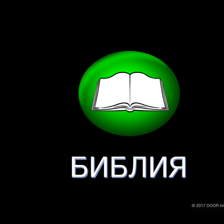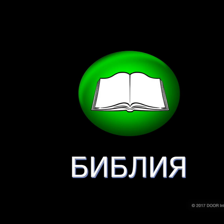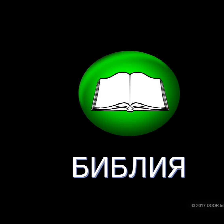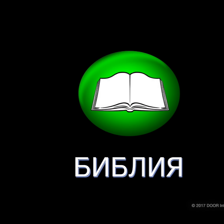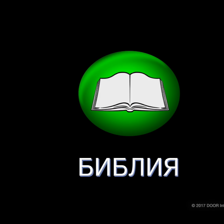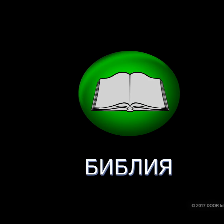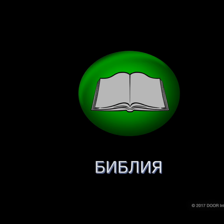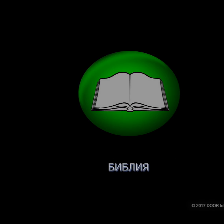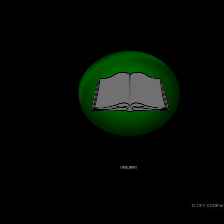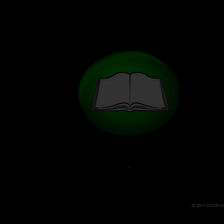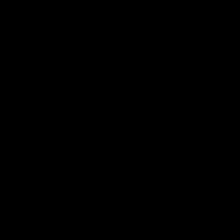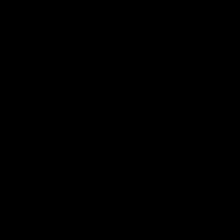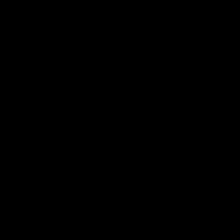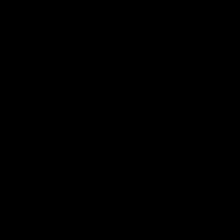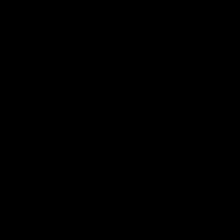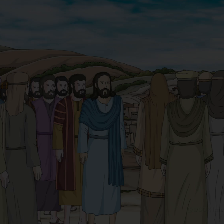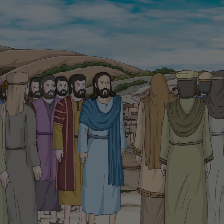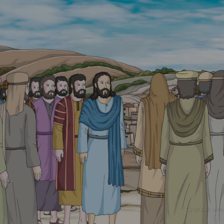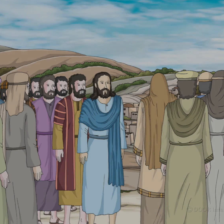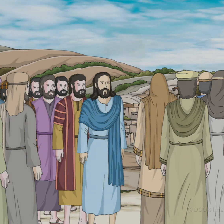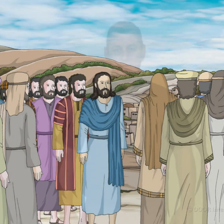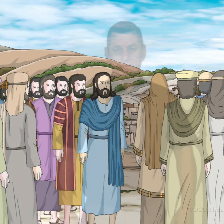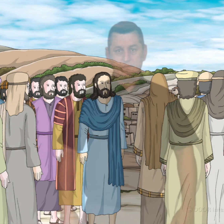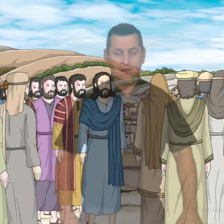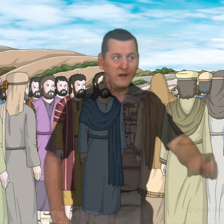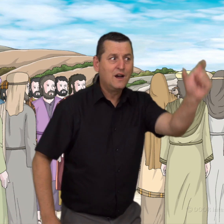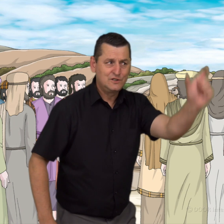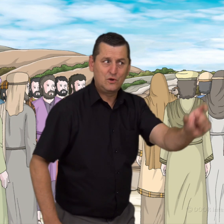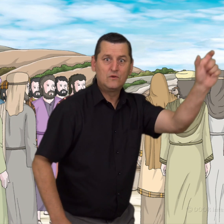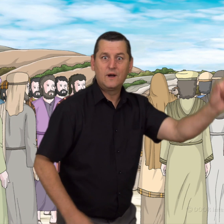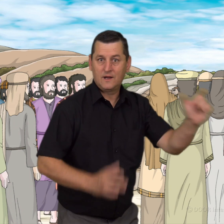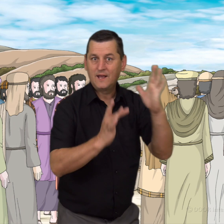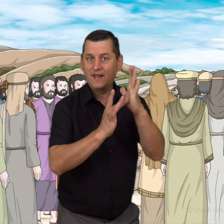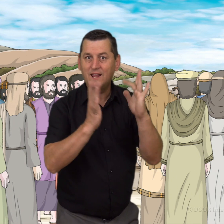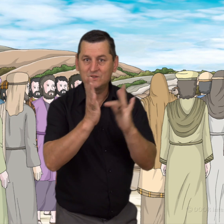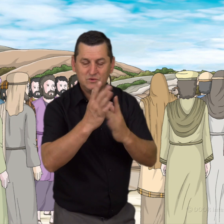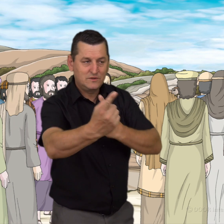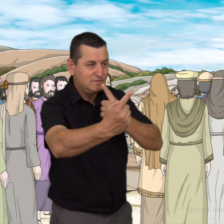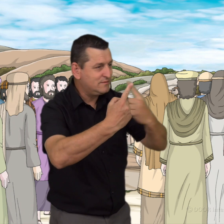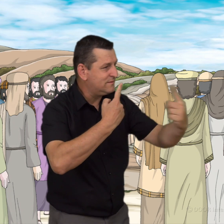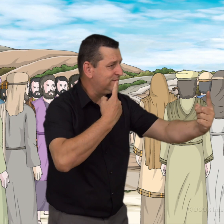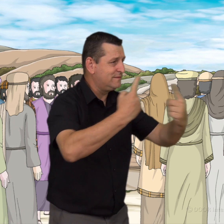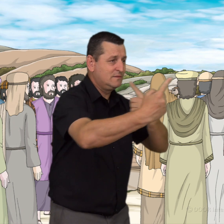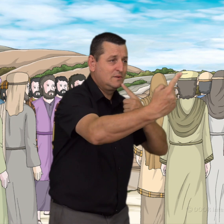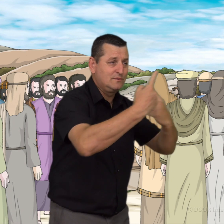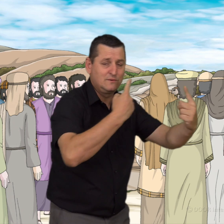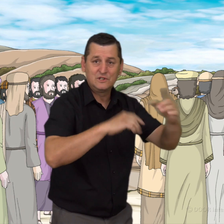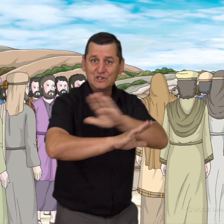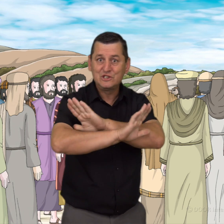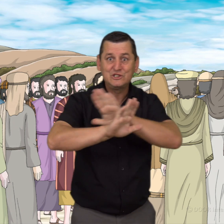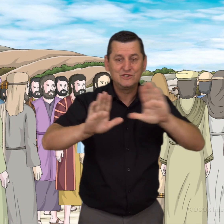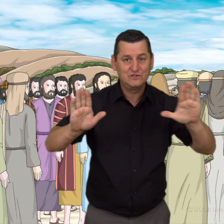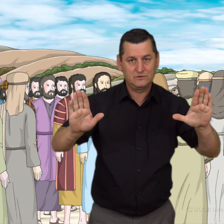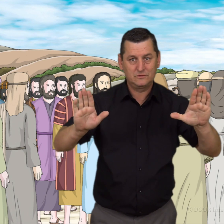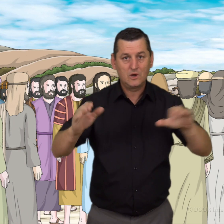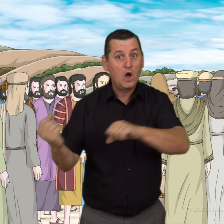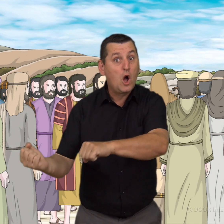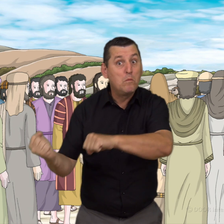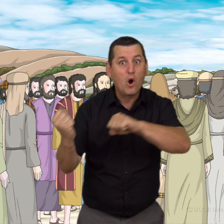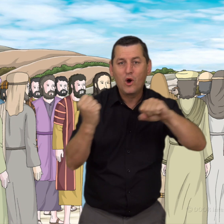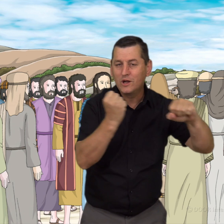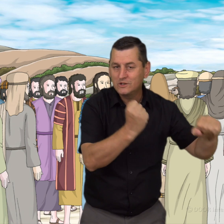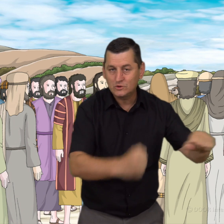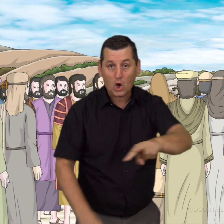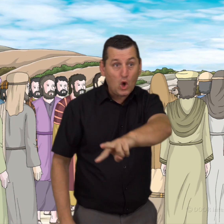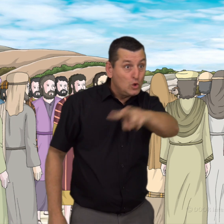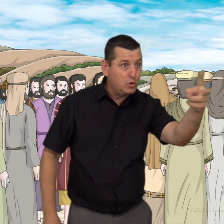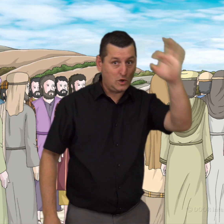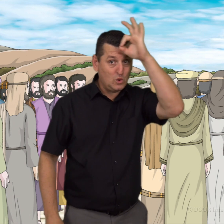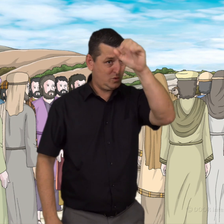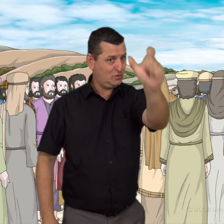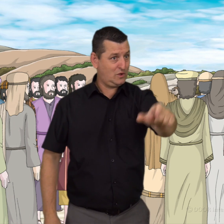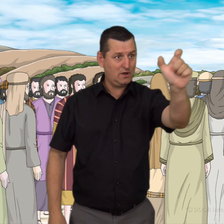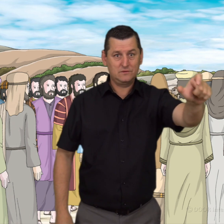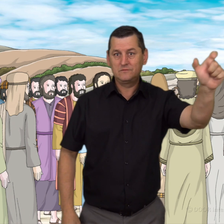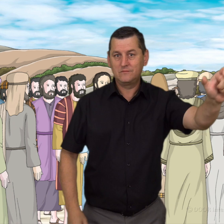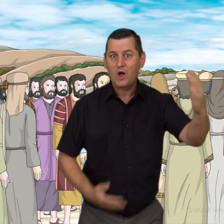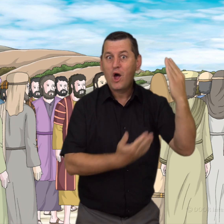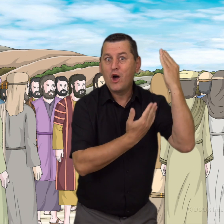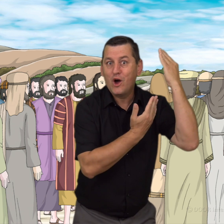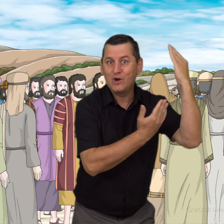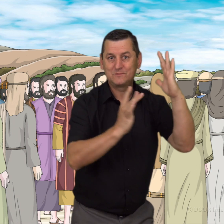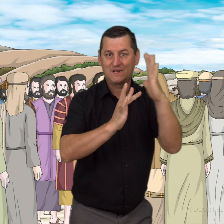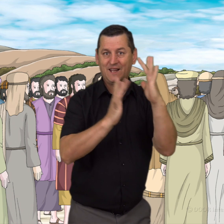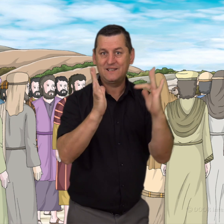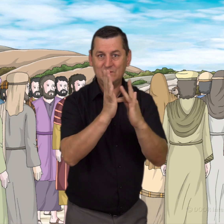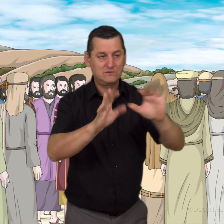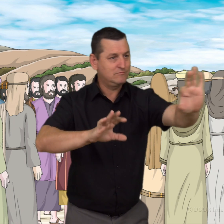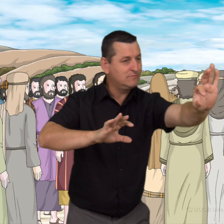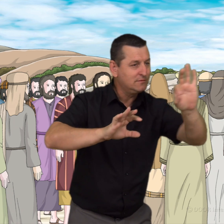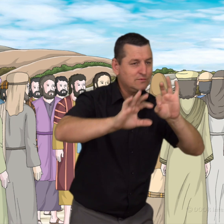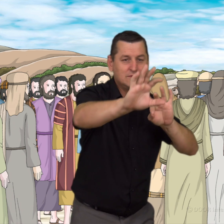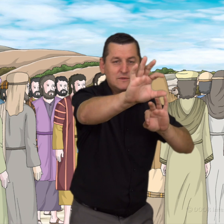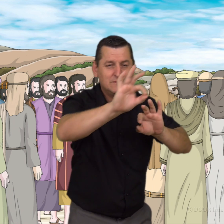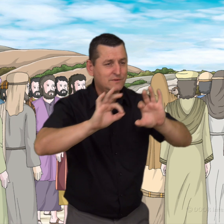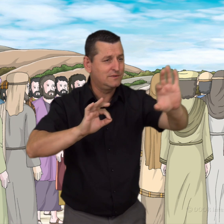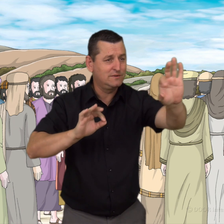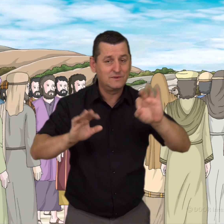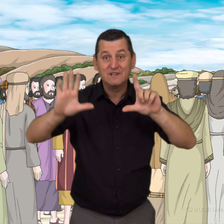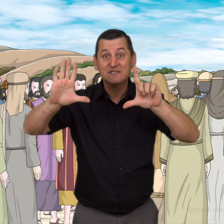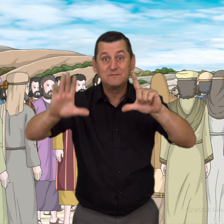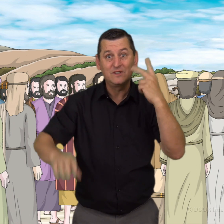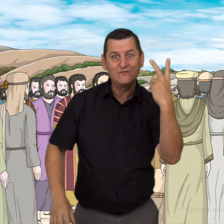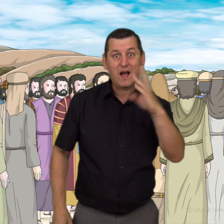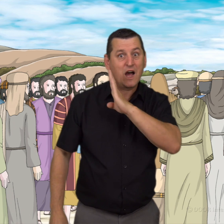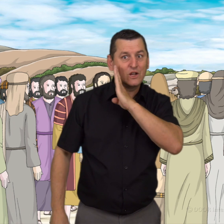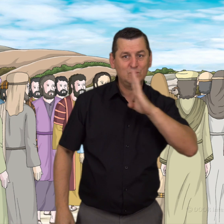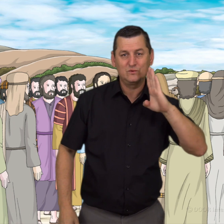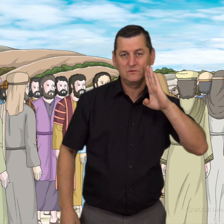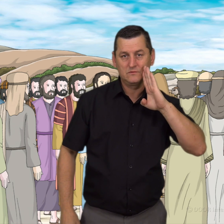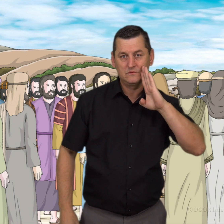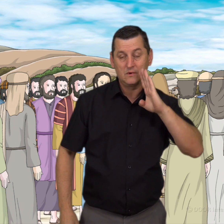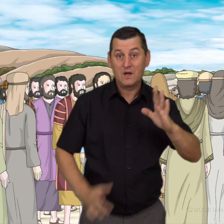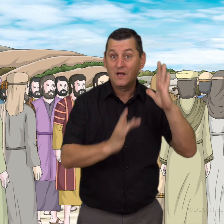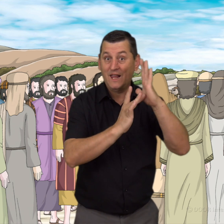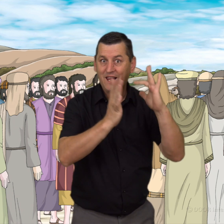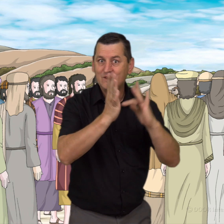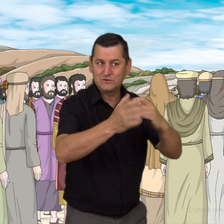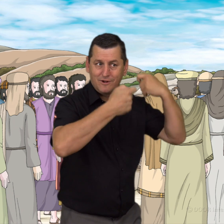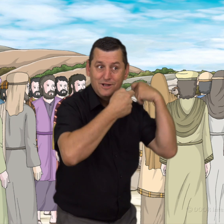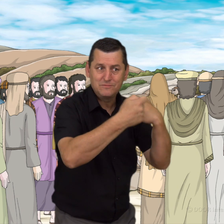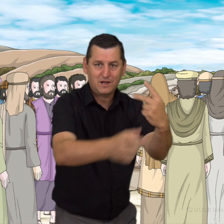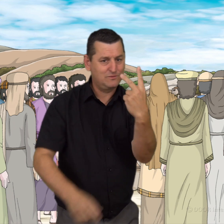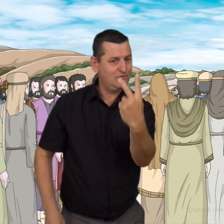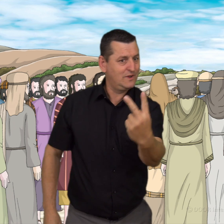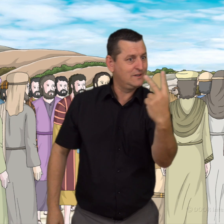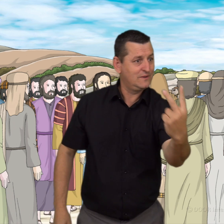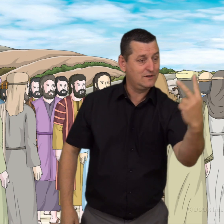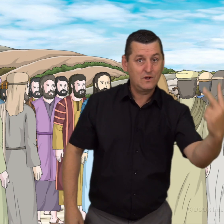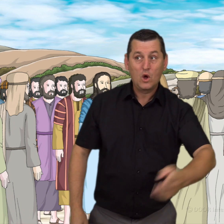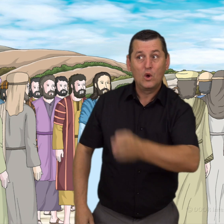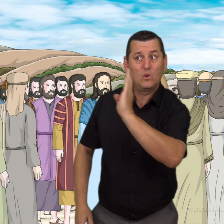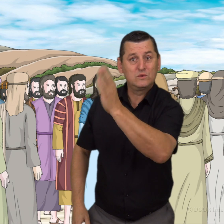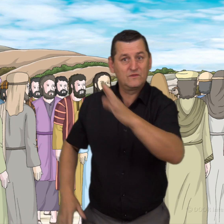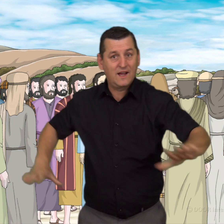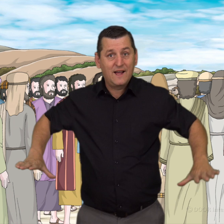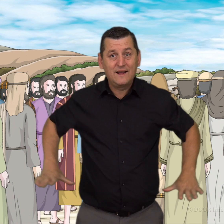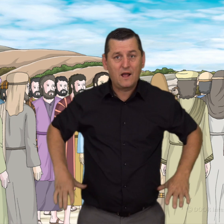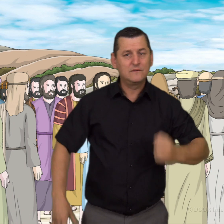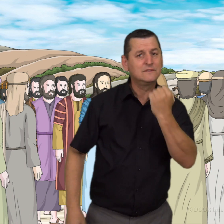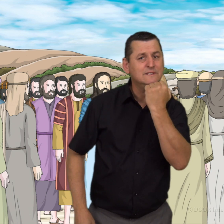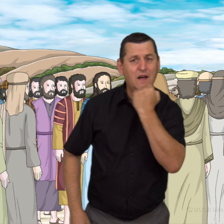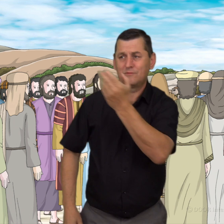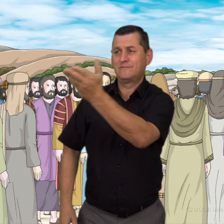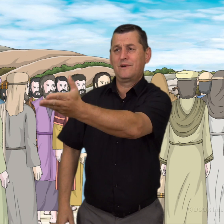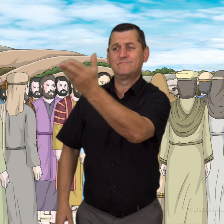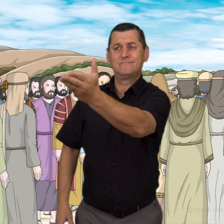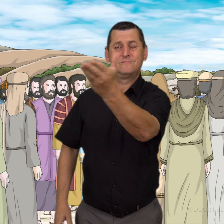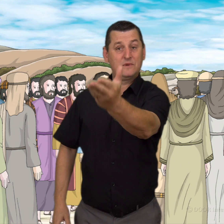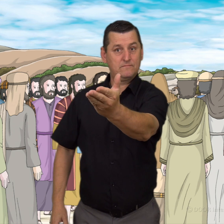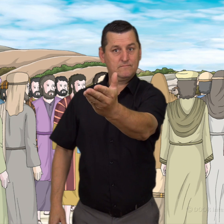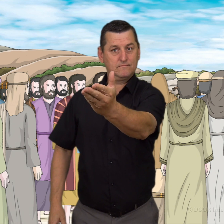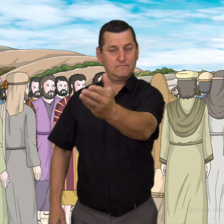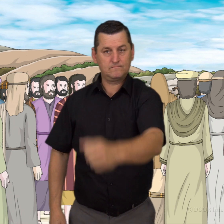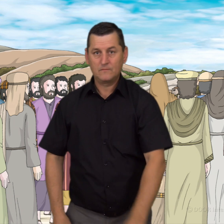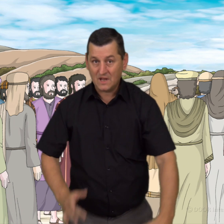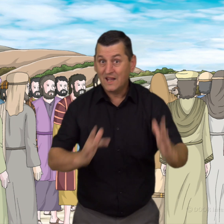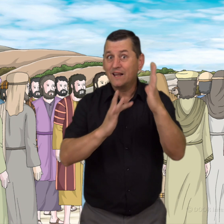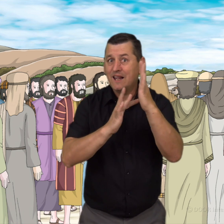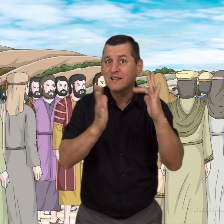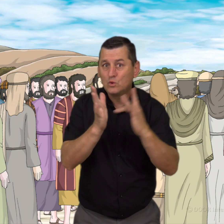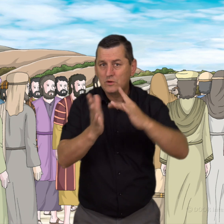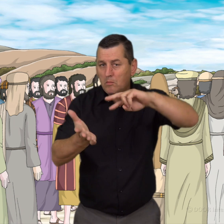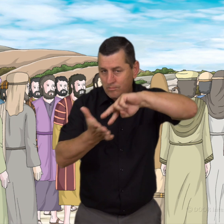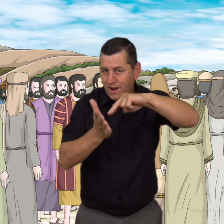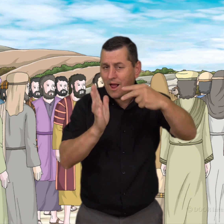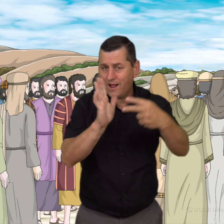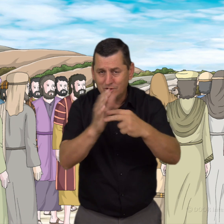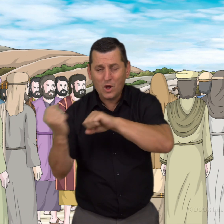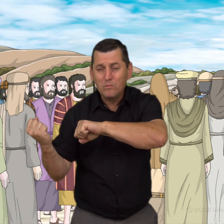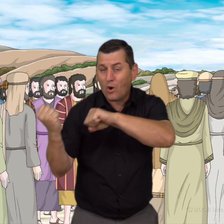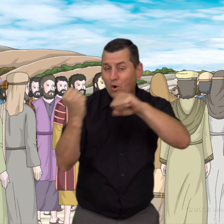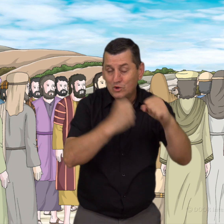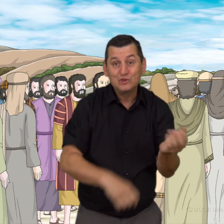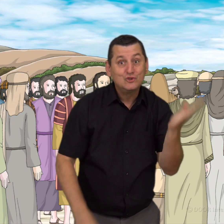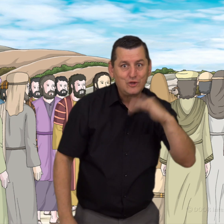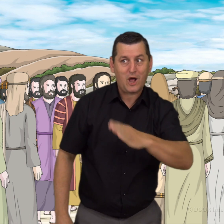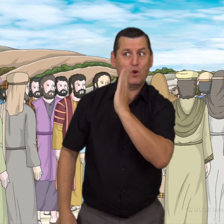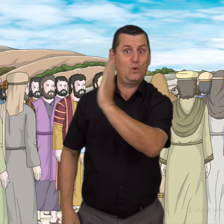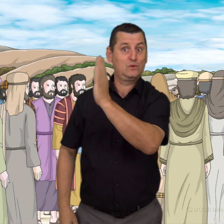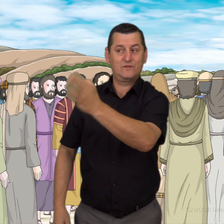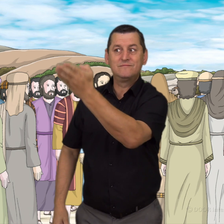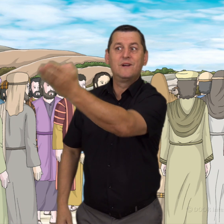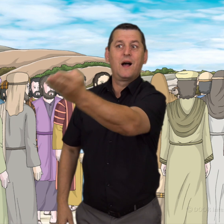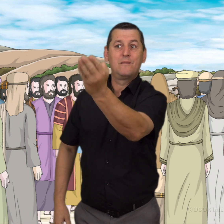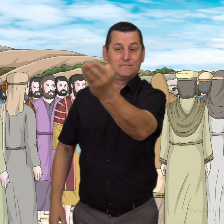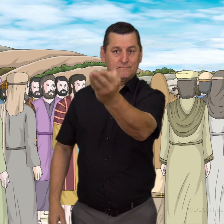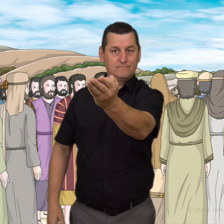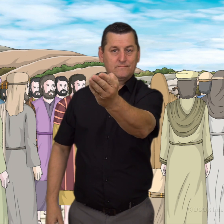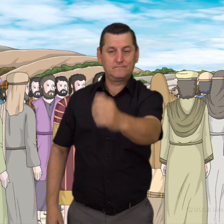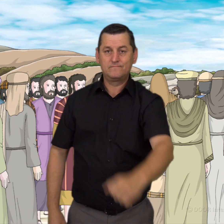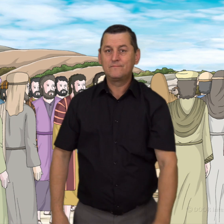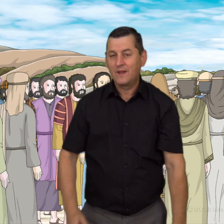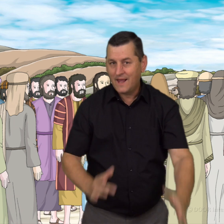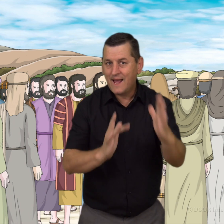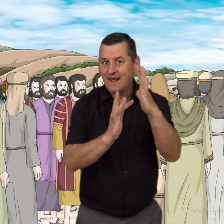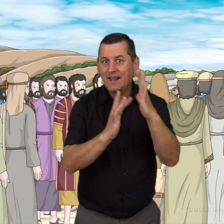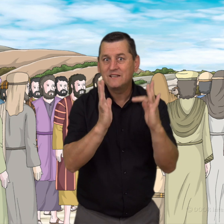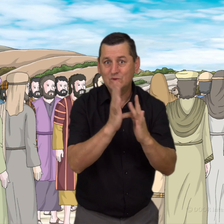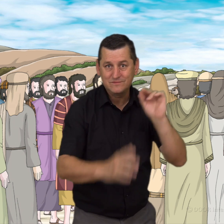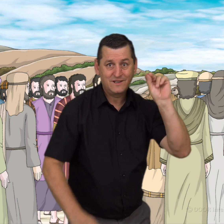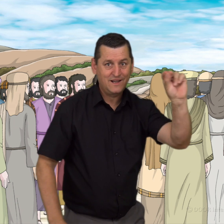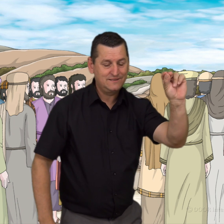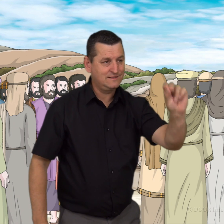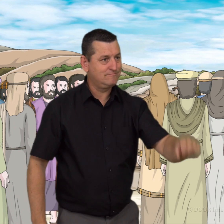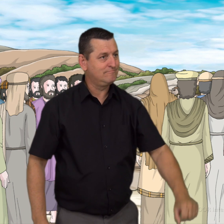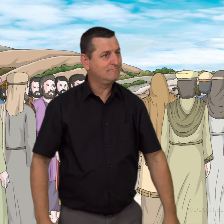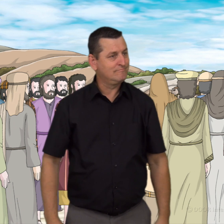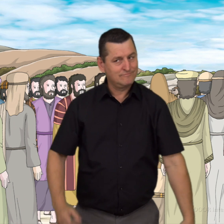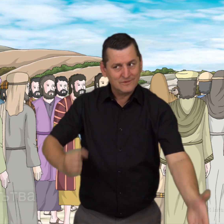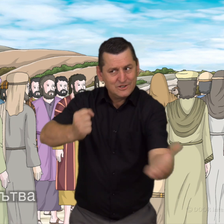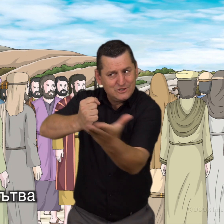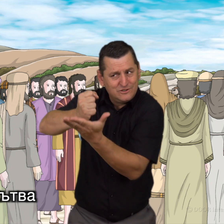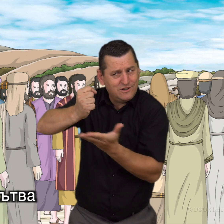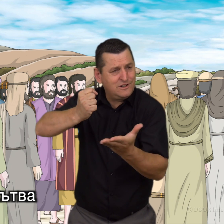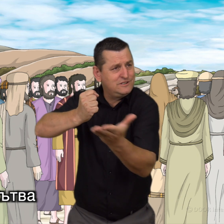After this, the Lord appointed seventy-two others and sent them two by two ahead of Him to every town and place He was about to visit.